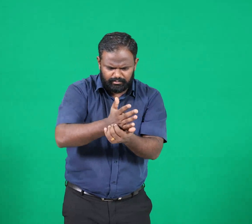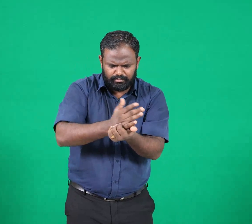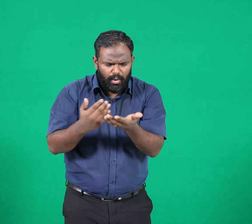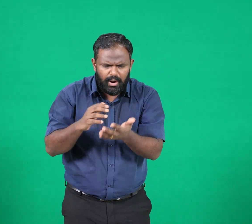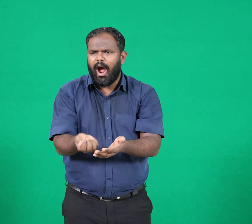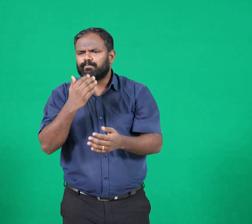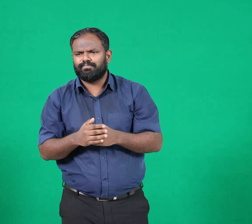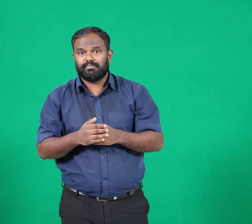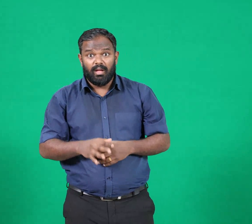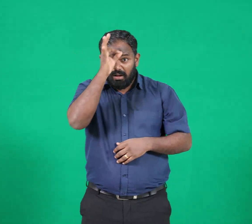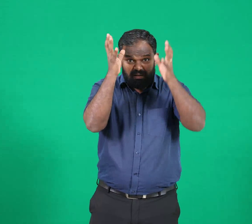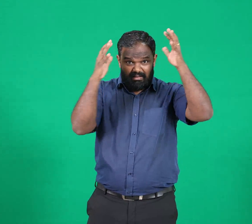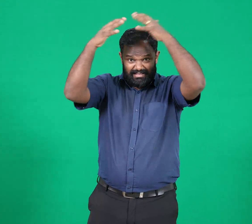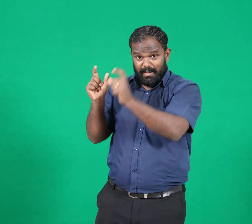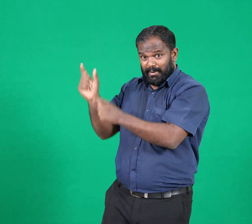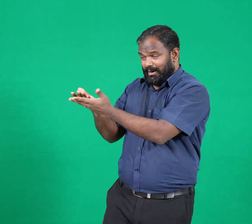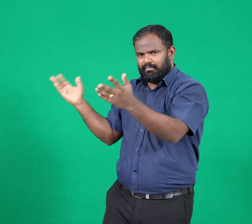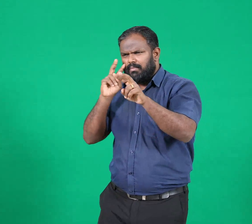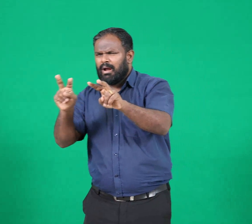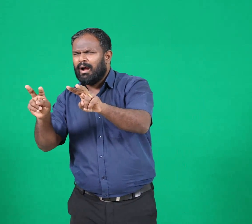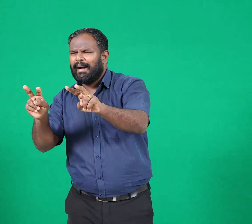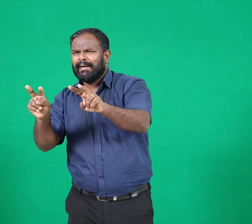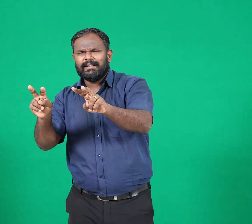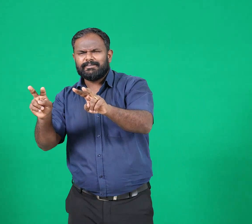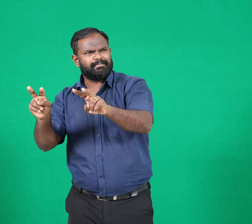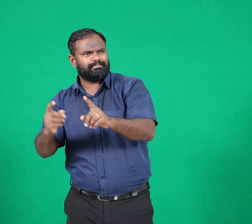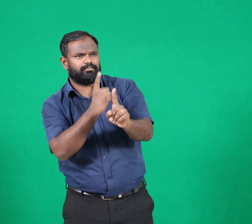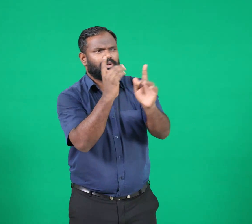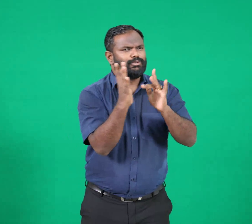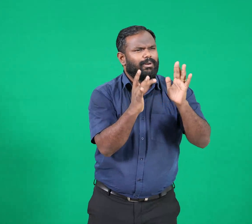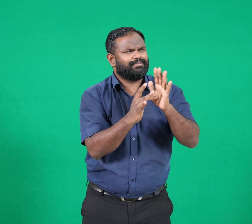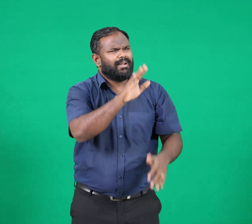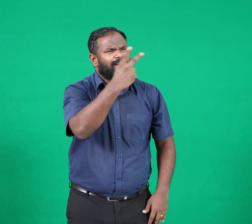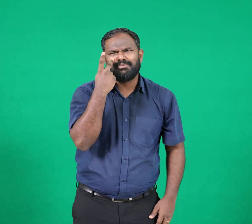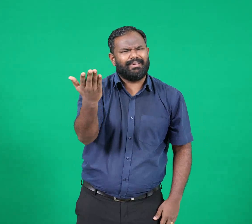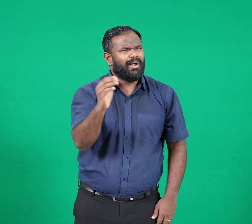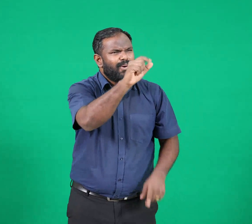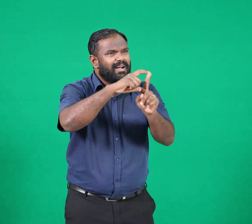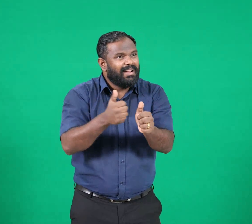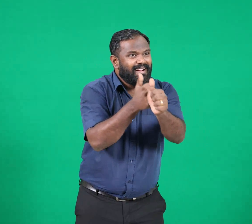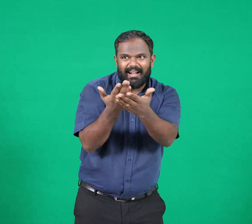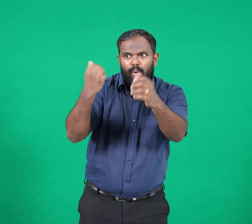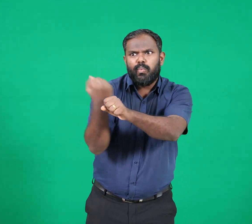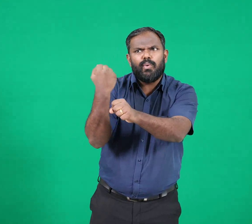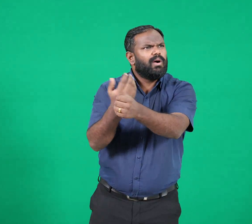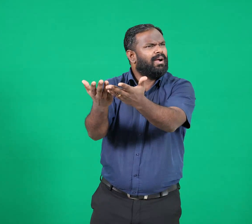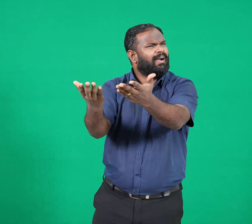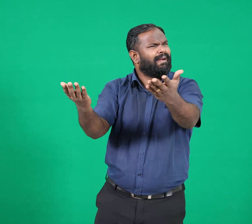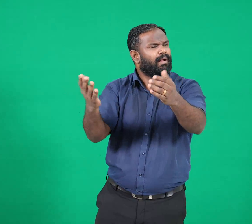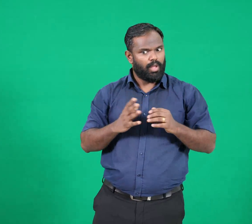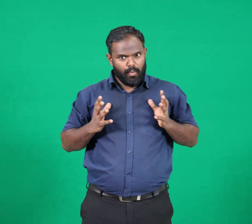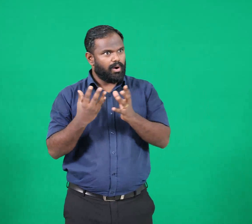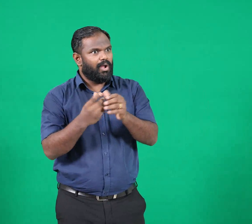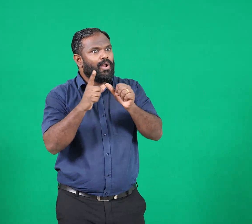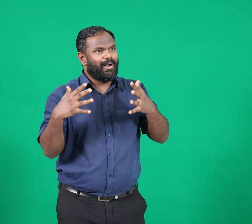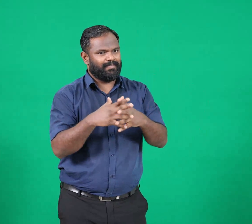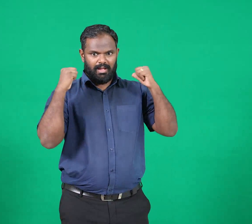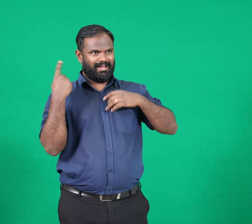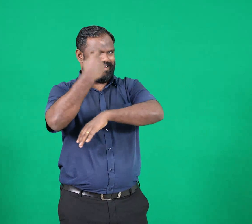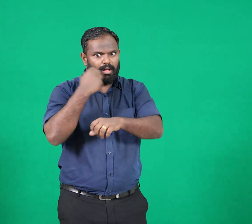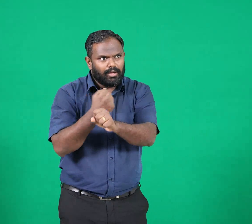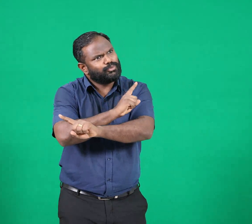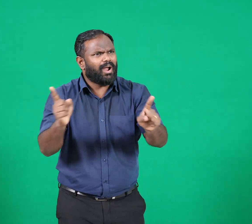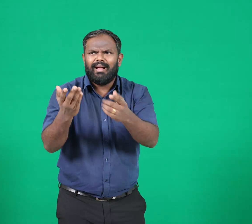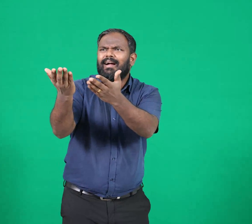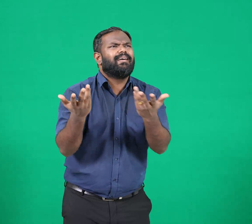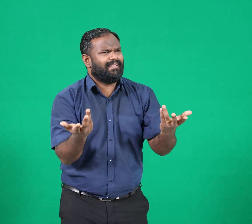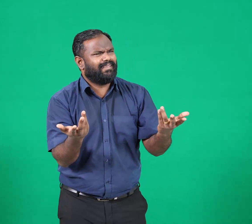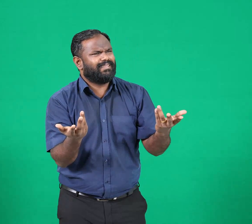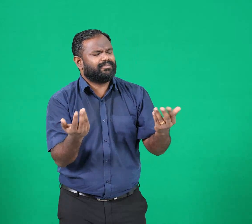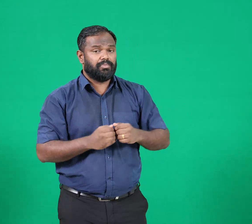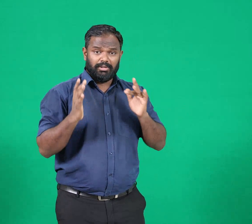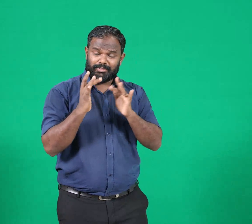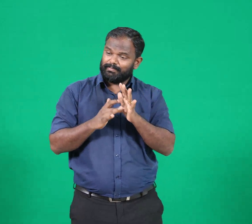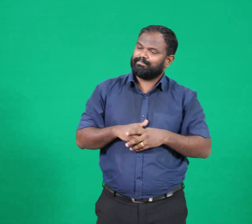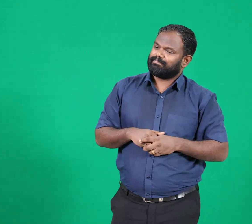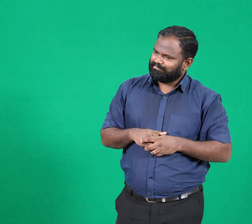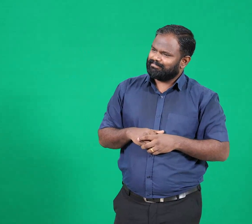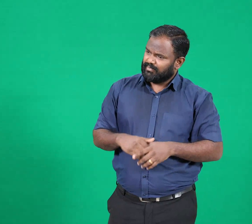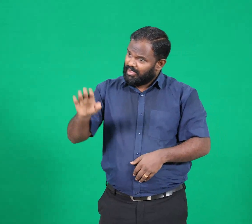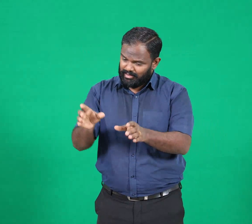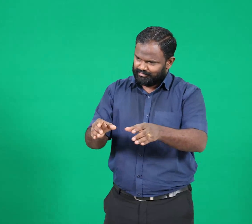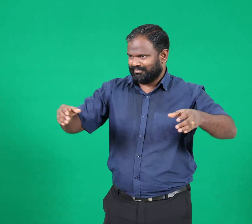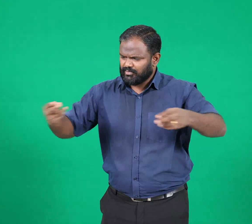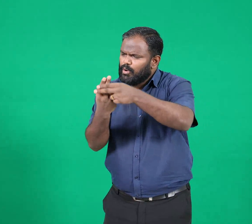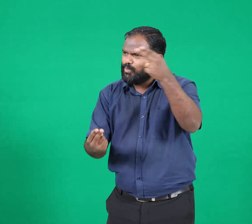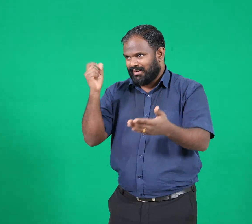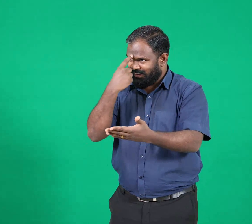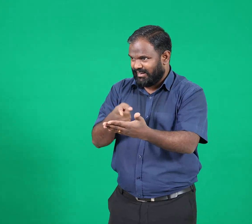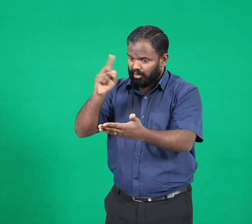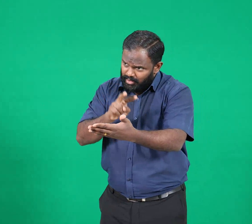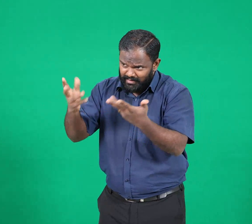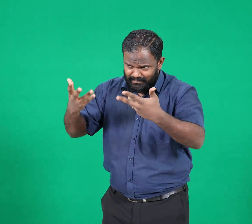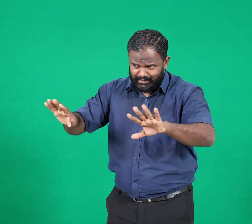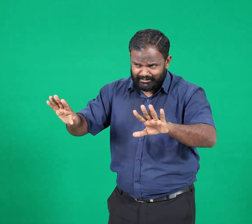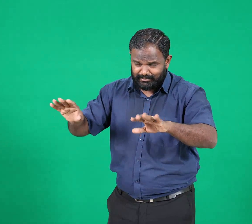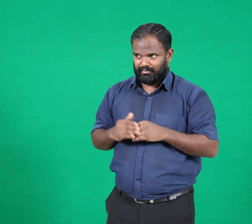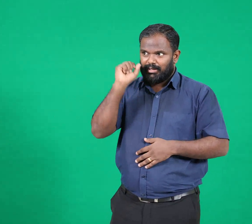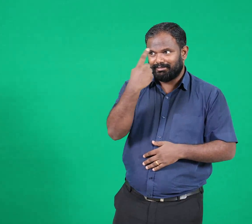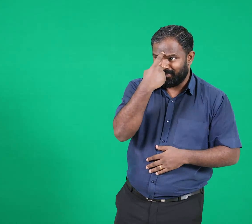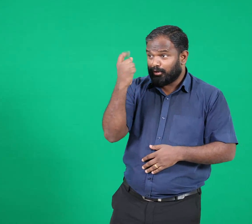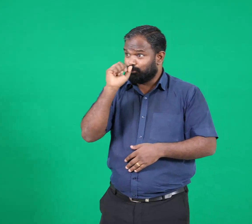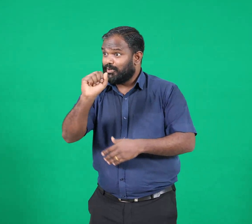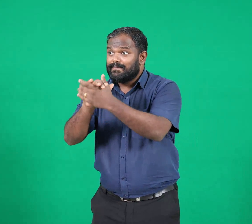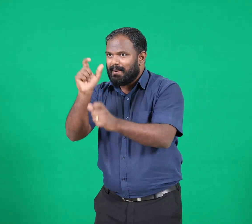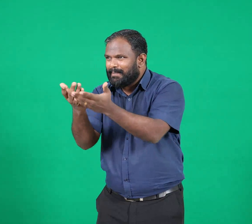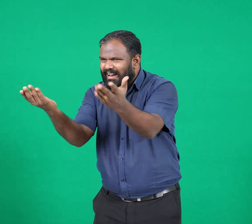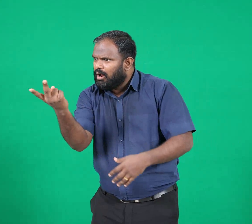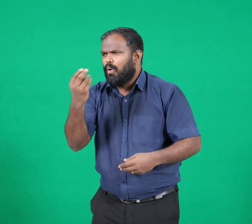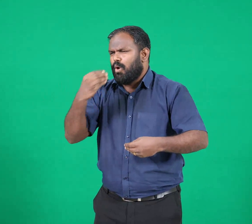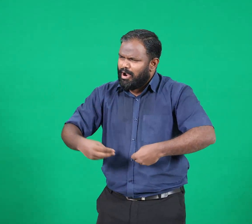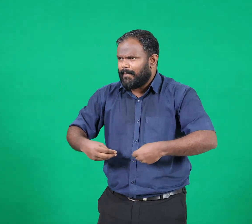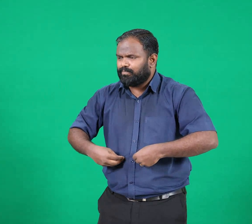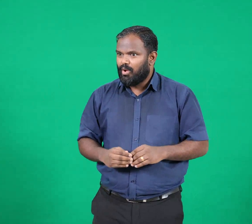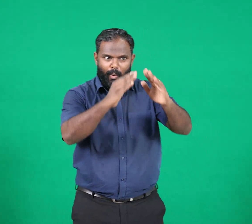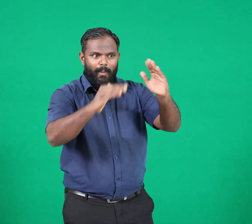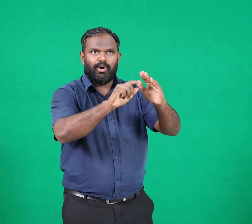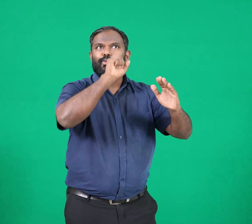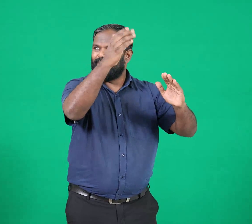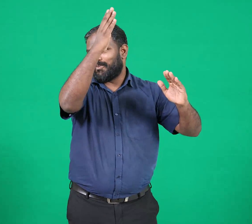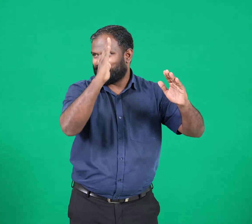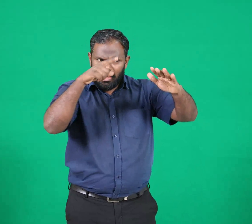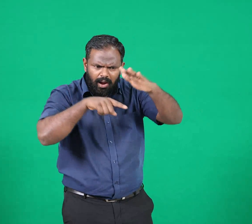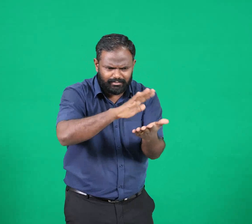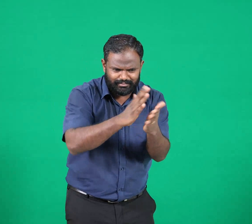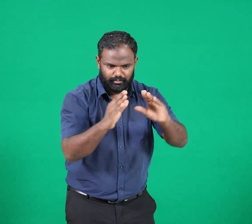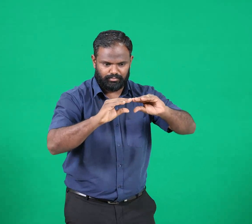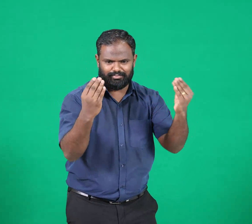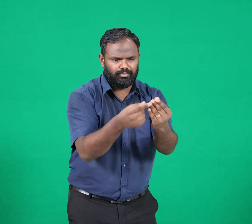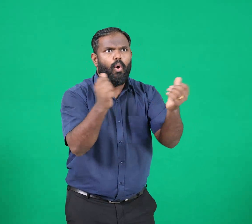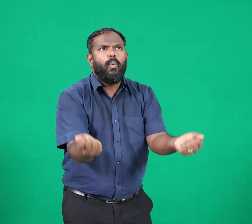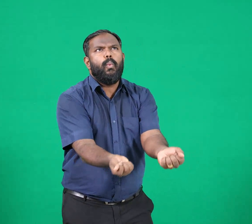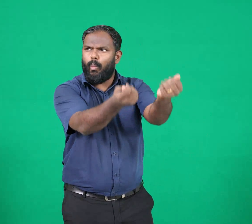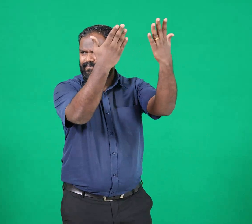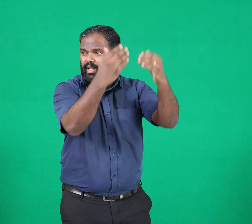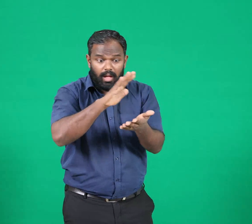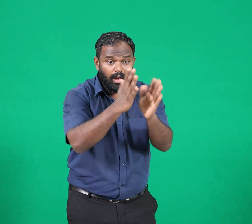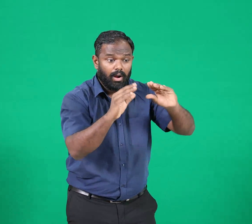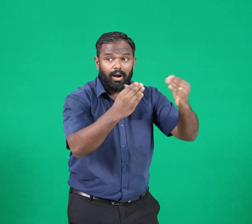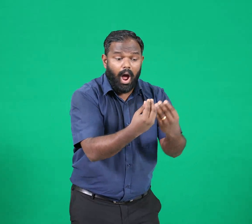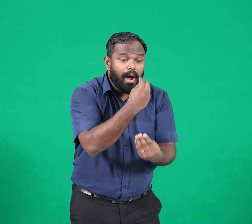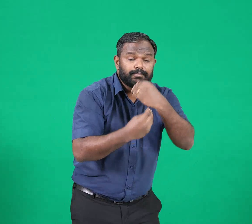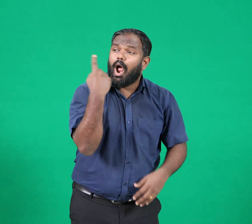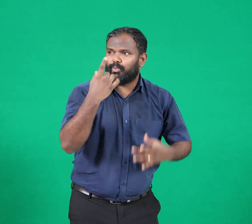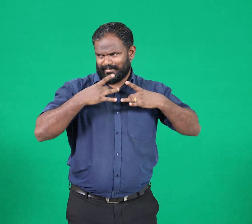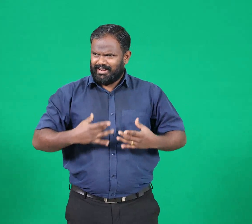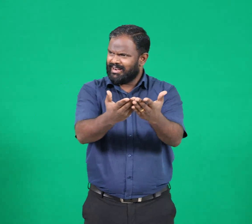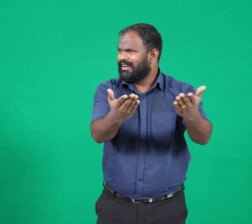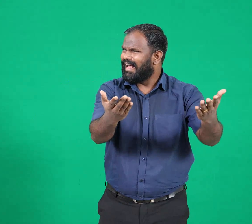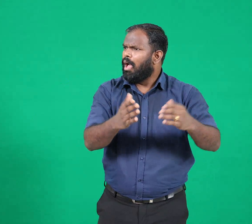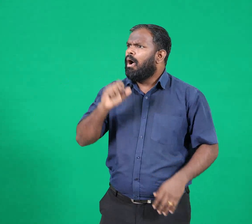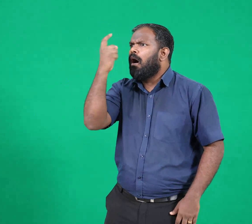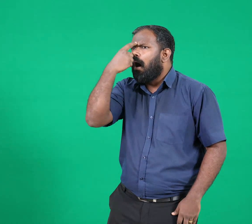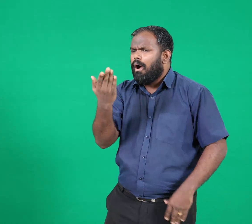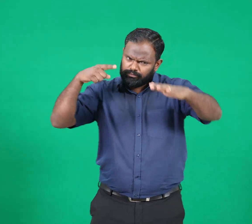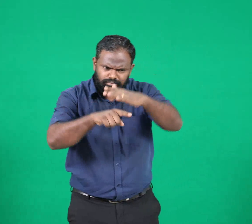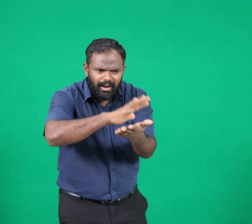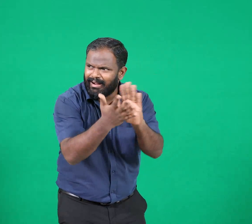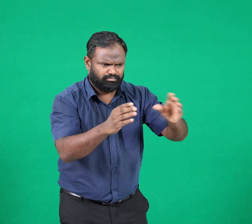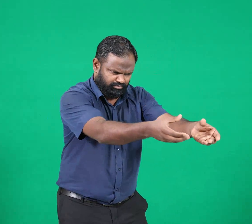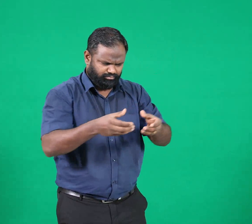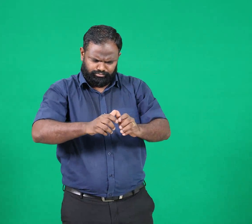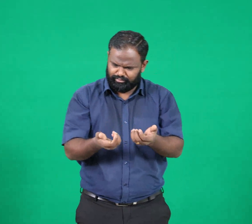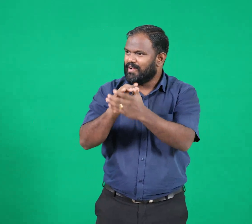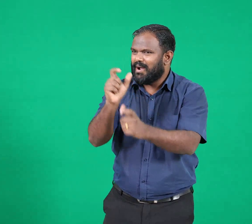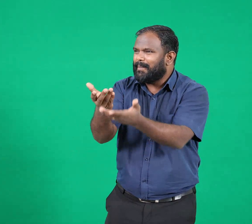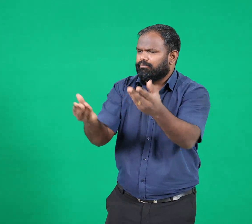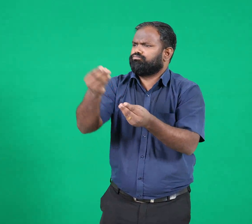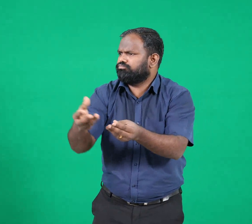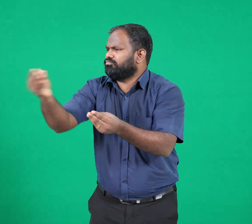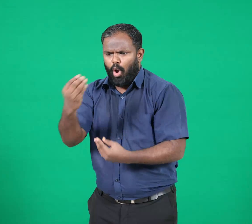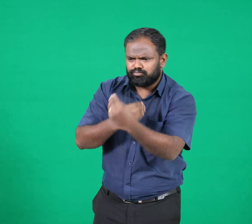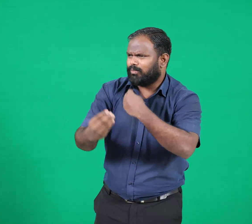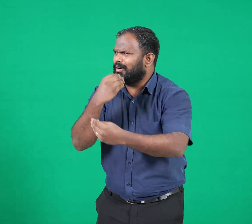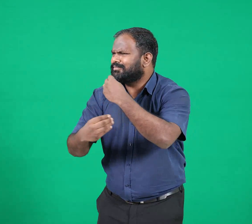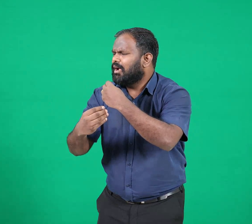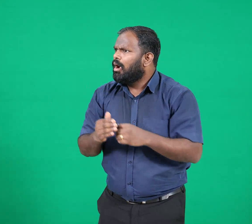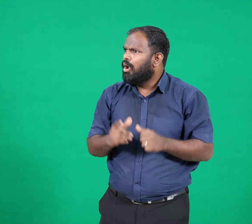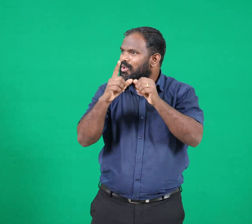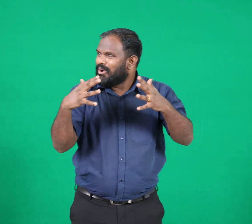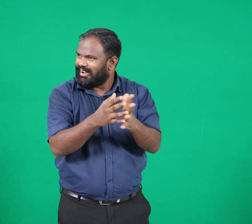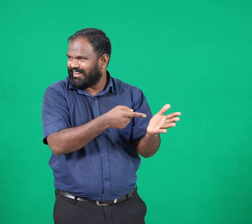When the Pharisees saw this, they said to Him, "Look, Your disciples are doing what is unlawful on the Sabbath." Jesus replied, "Have you not read what David did when he and his companions were hungry?